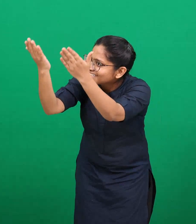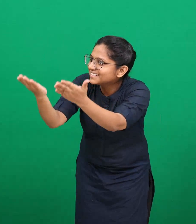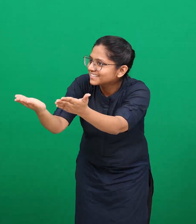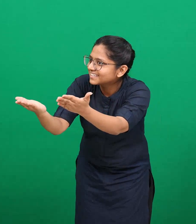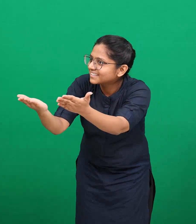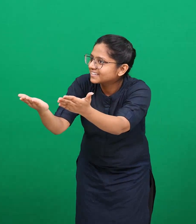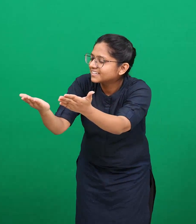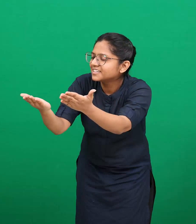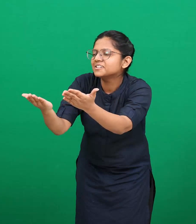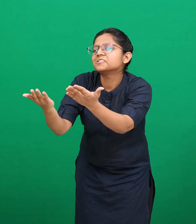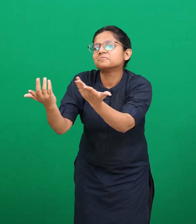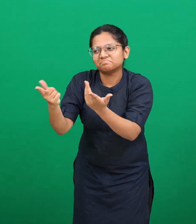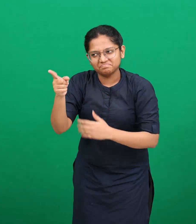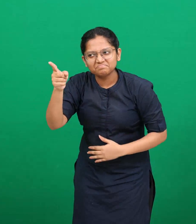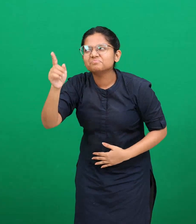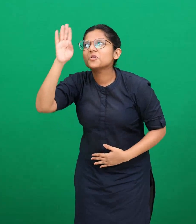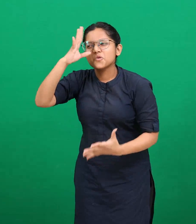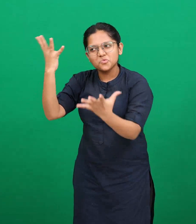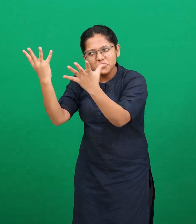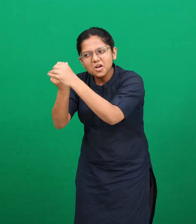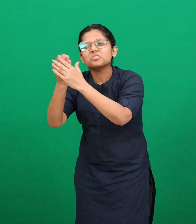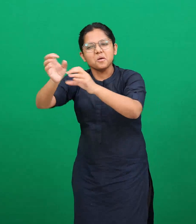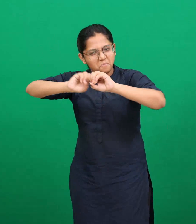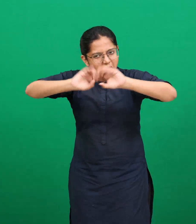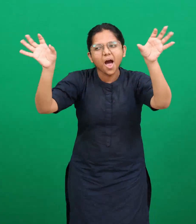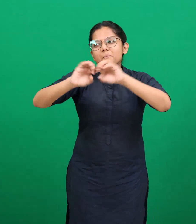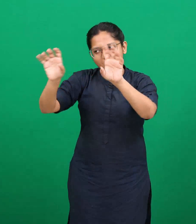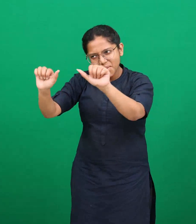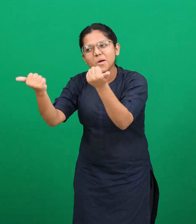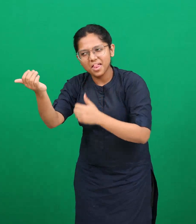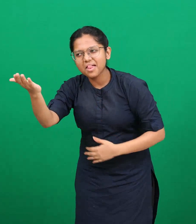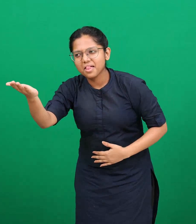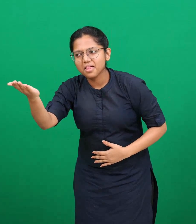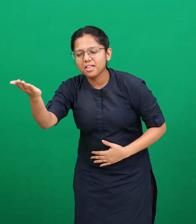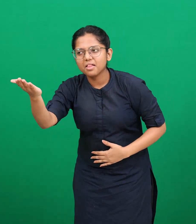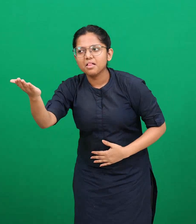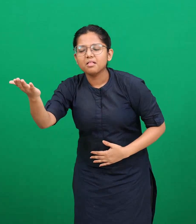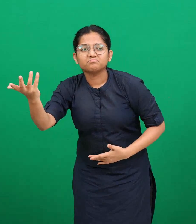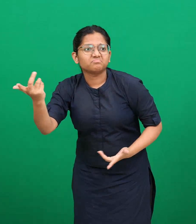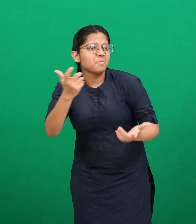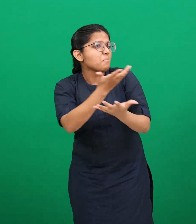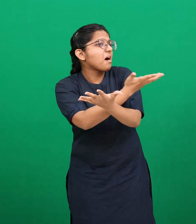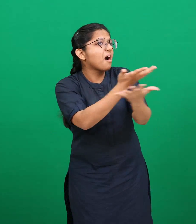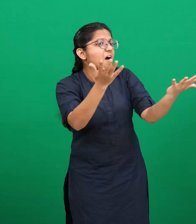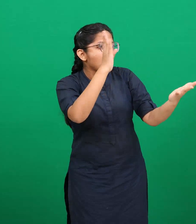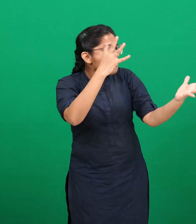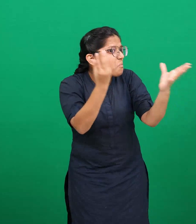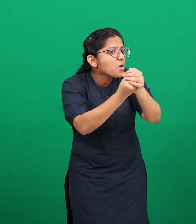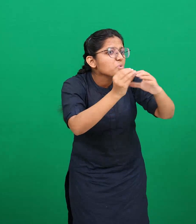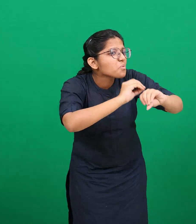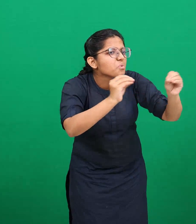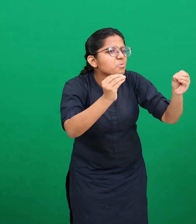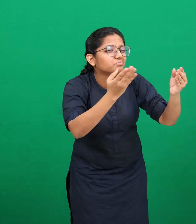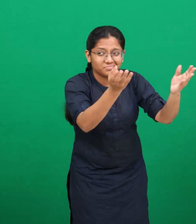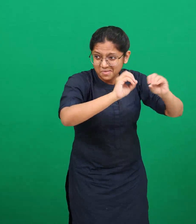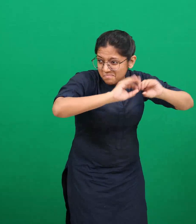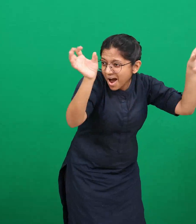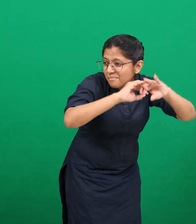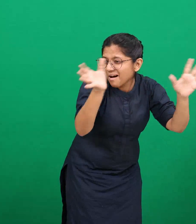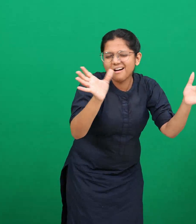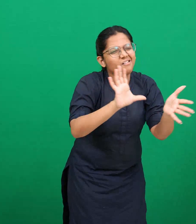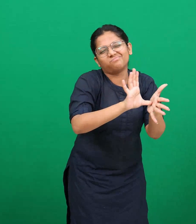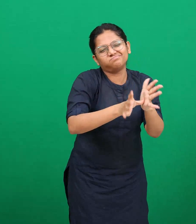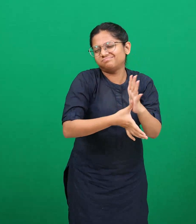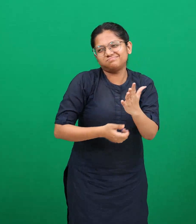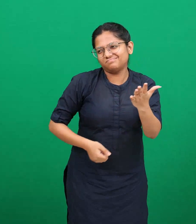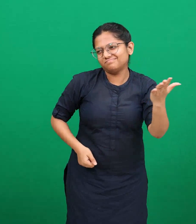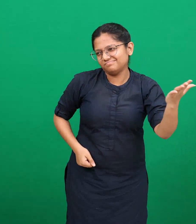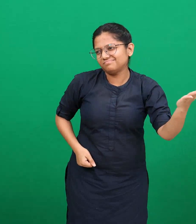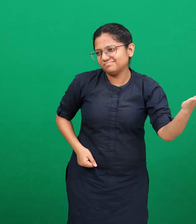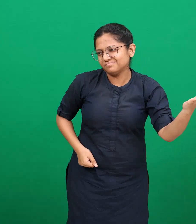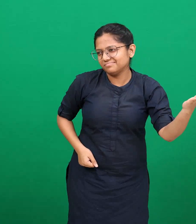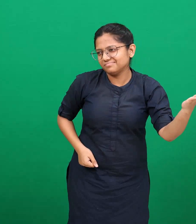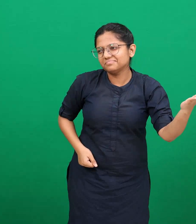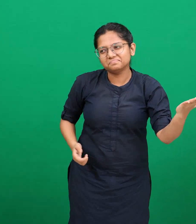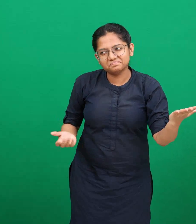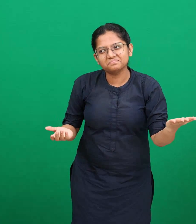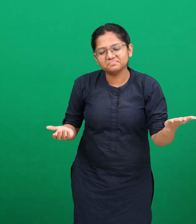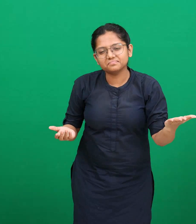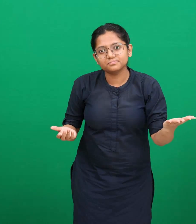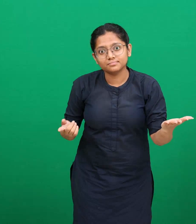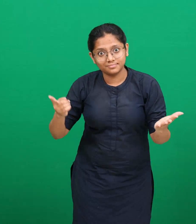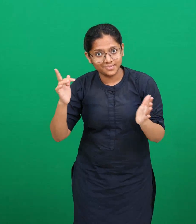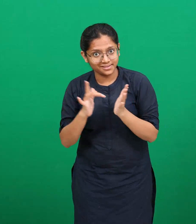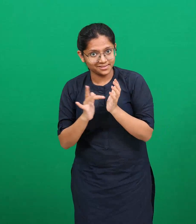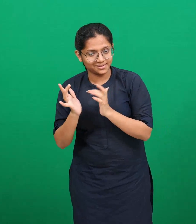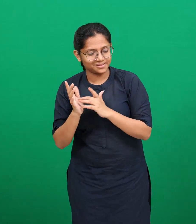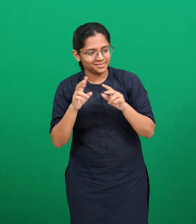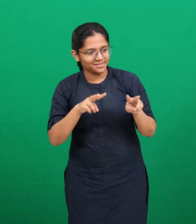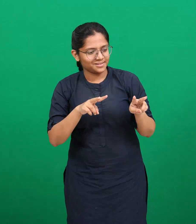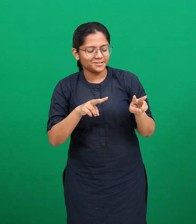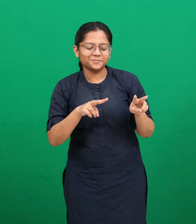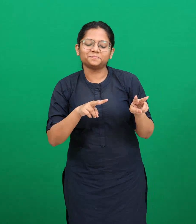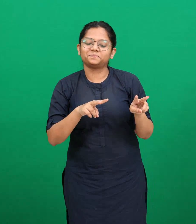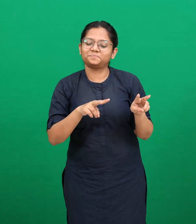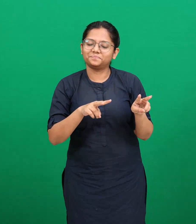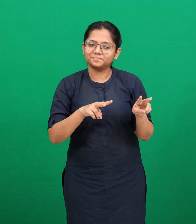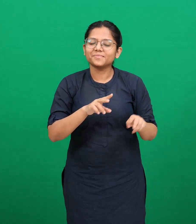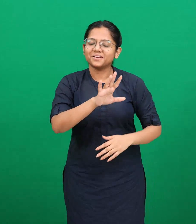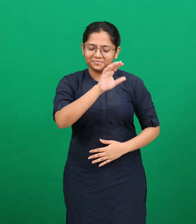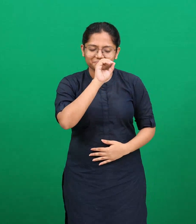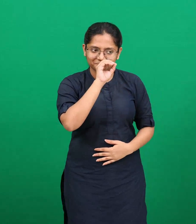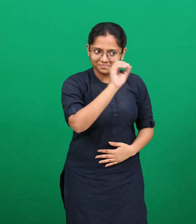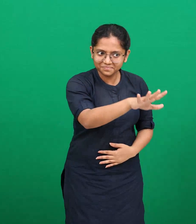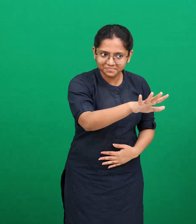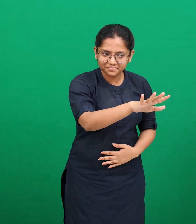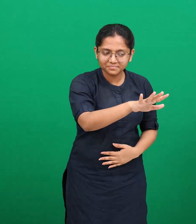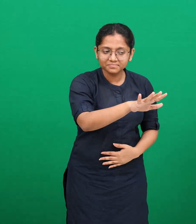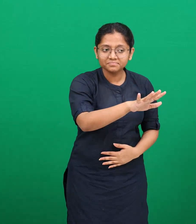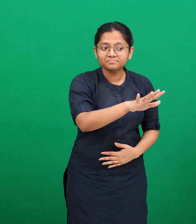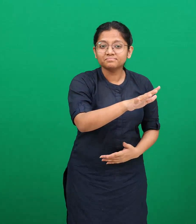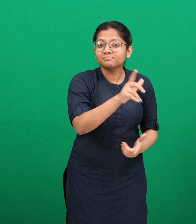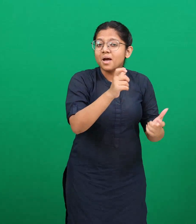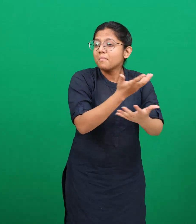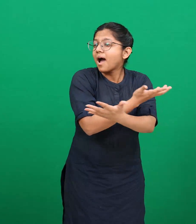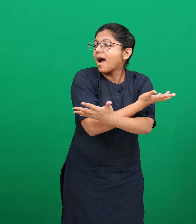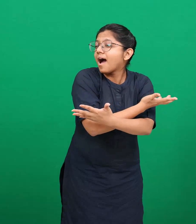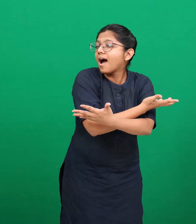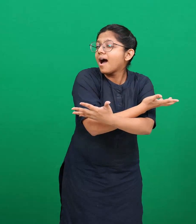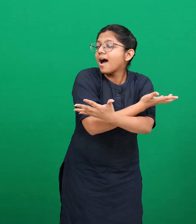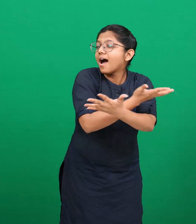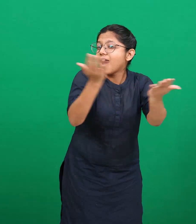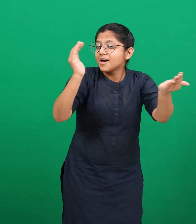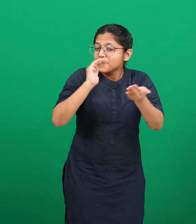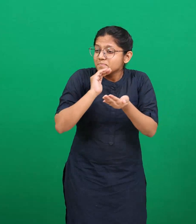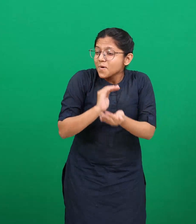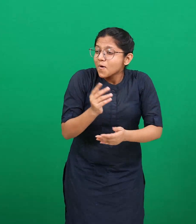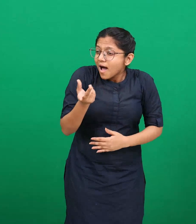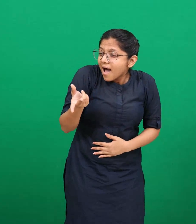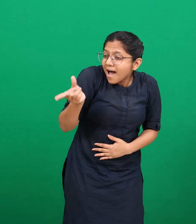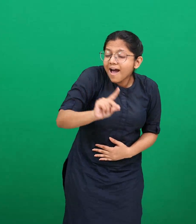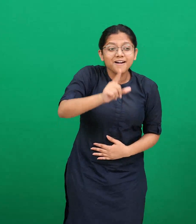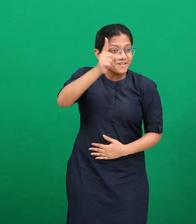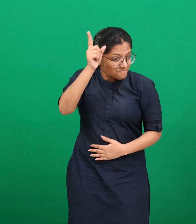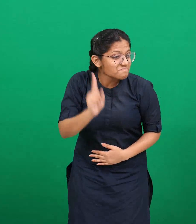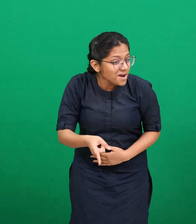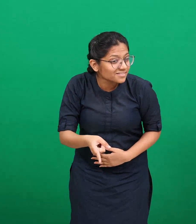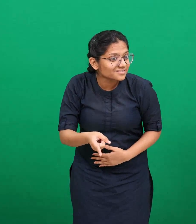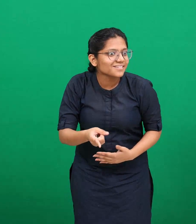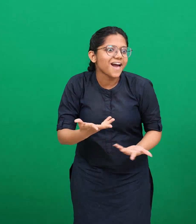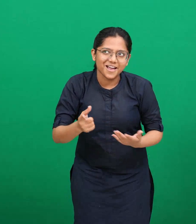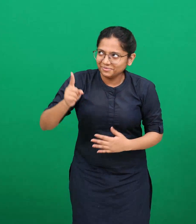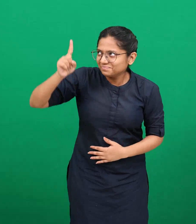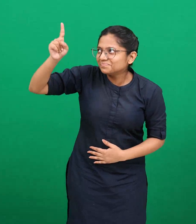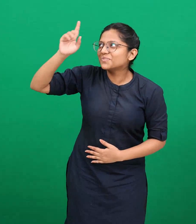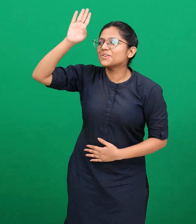For no one could perform the signs You are doing if God were not with him."